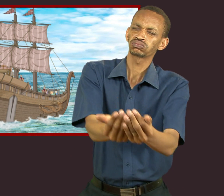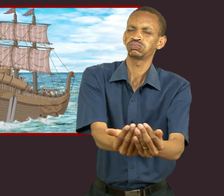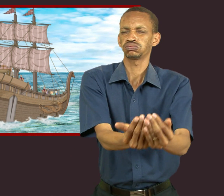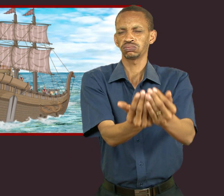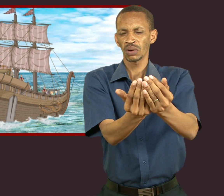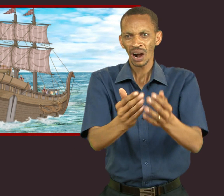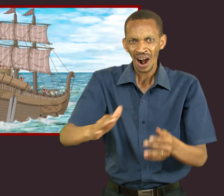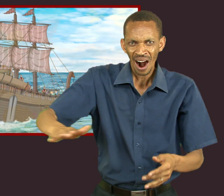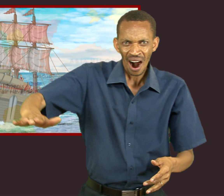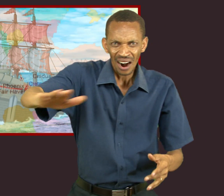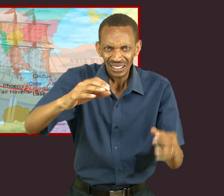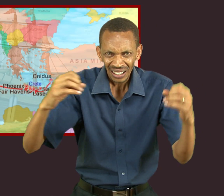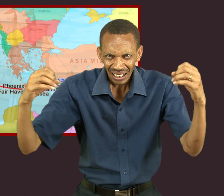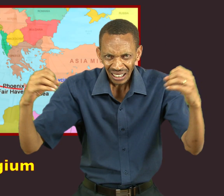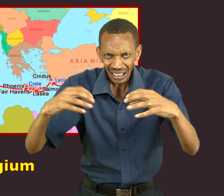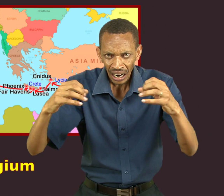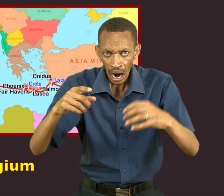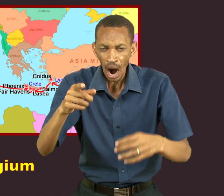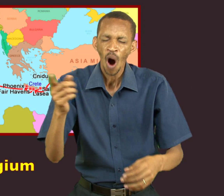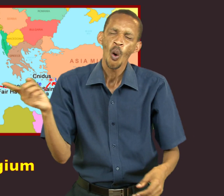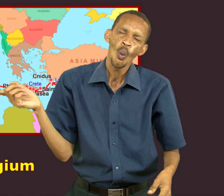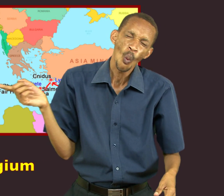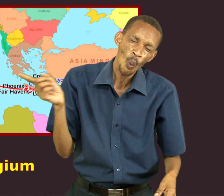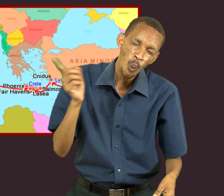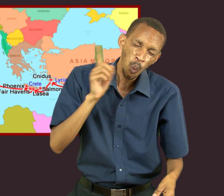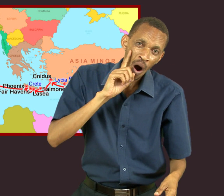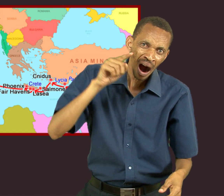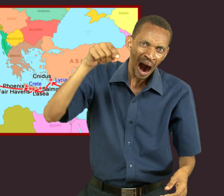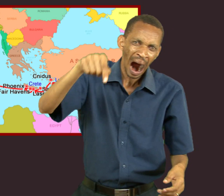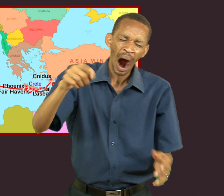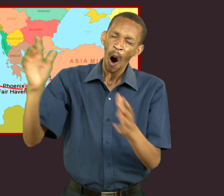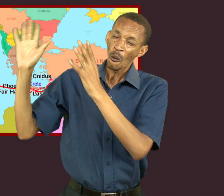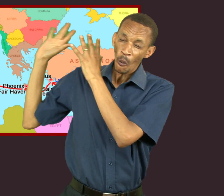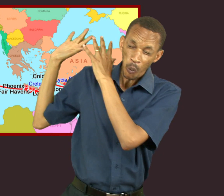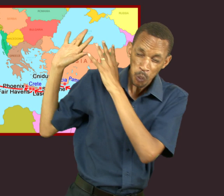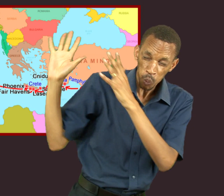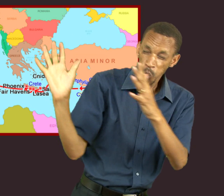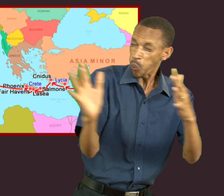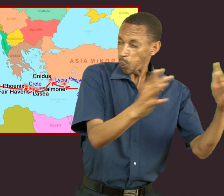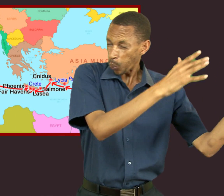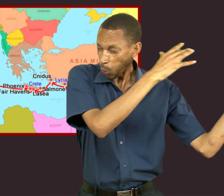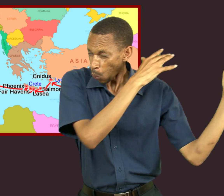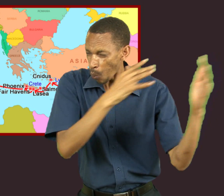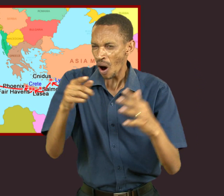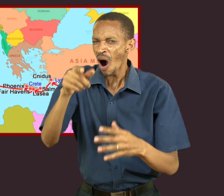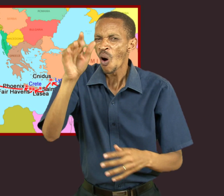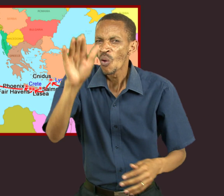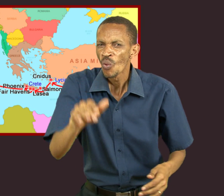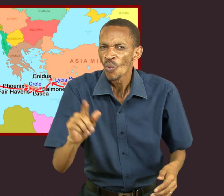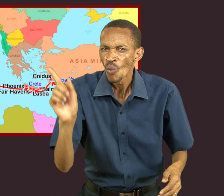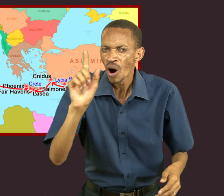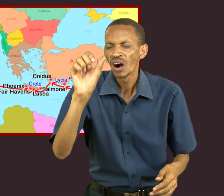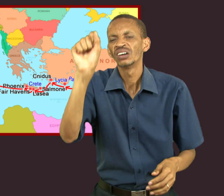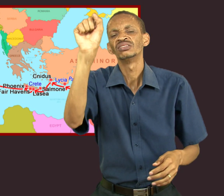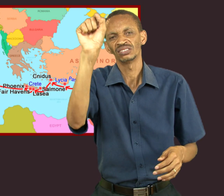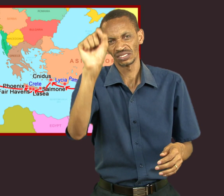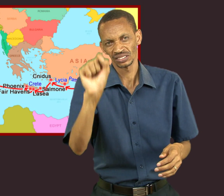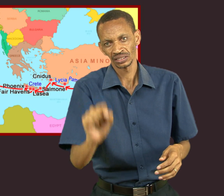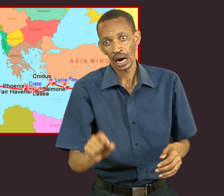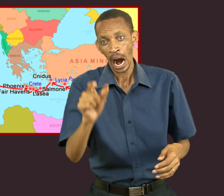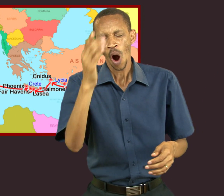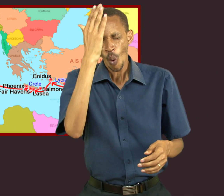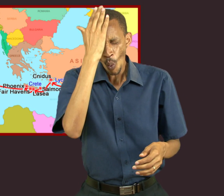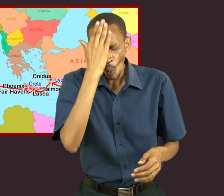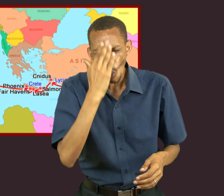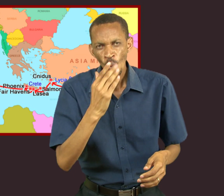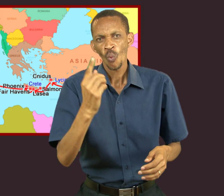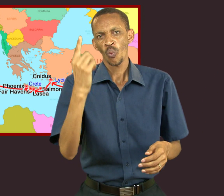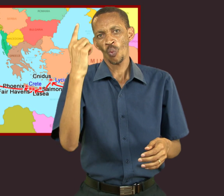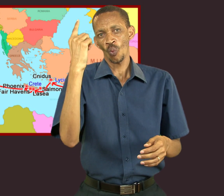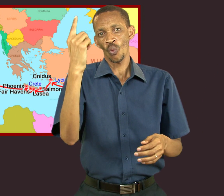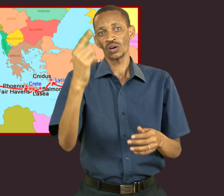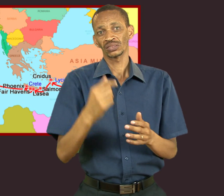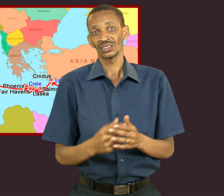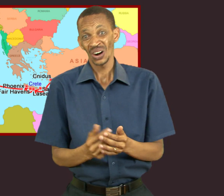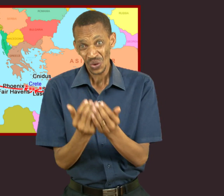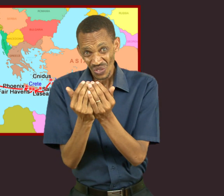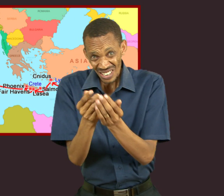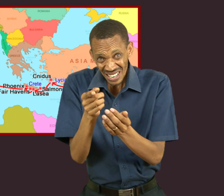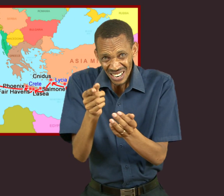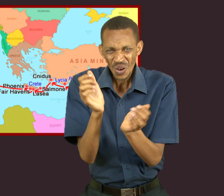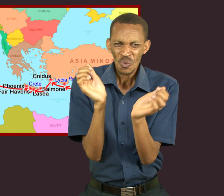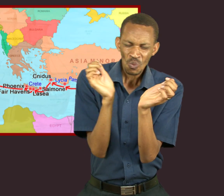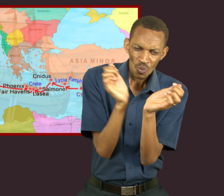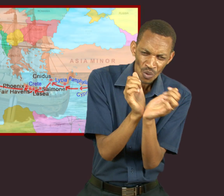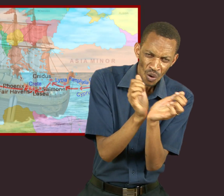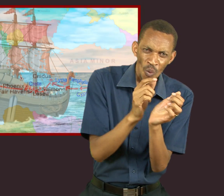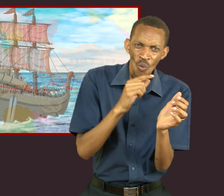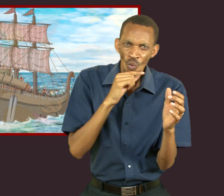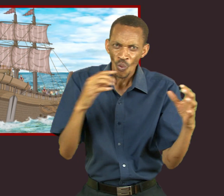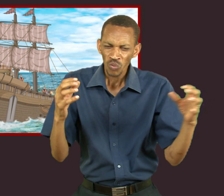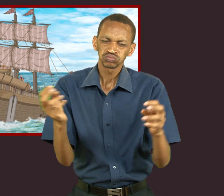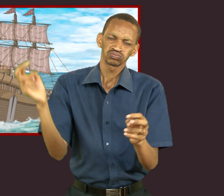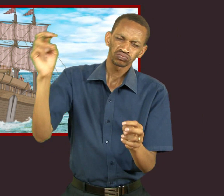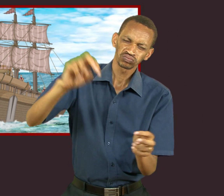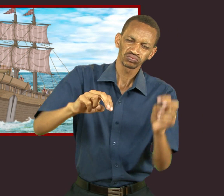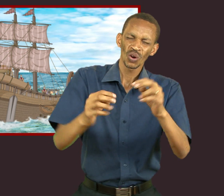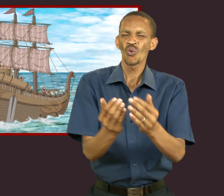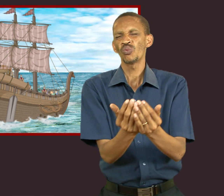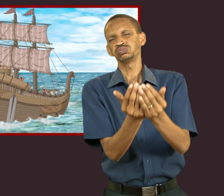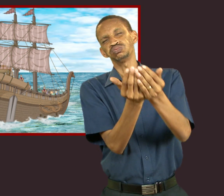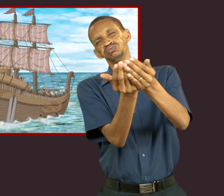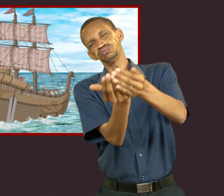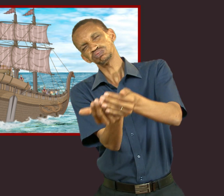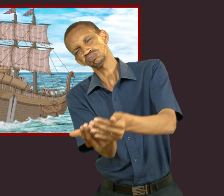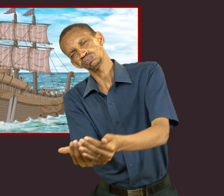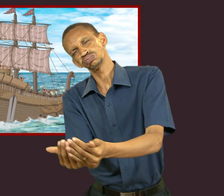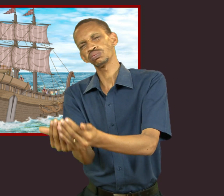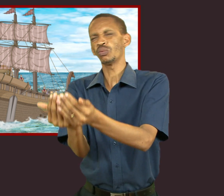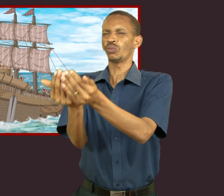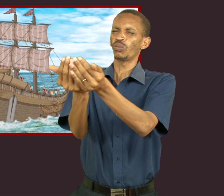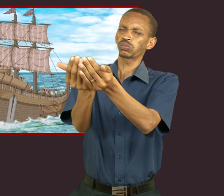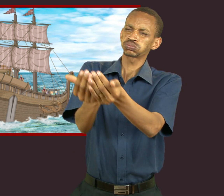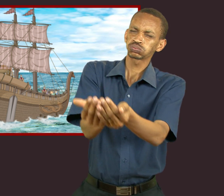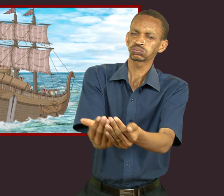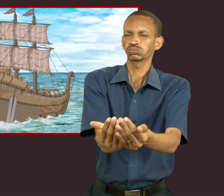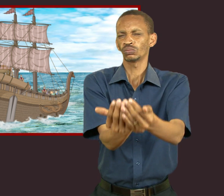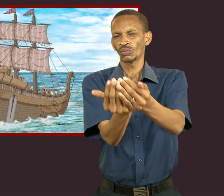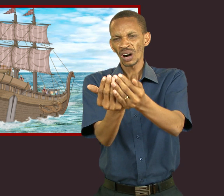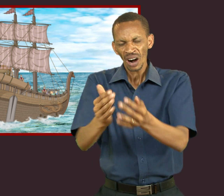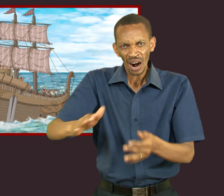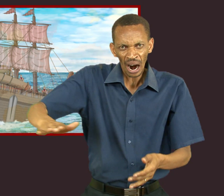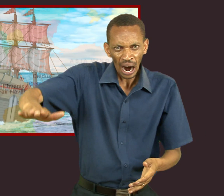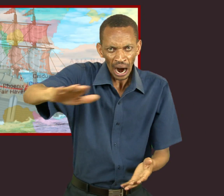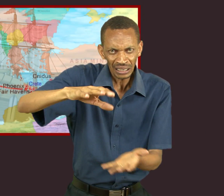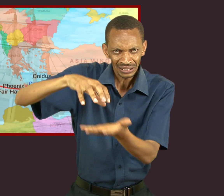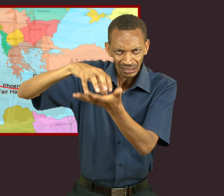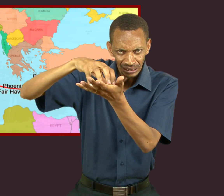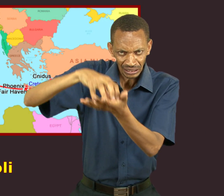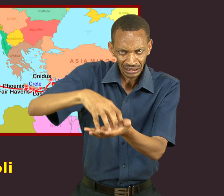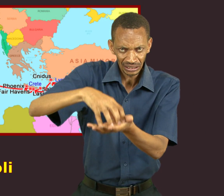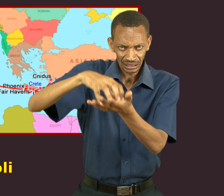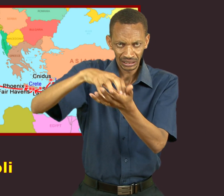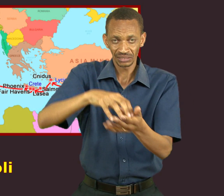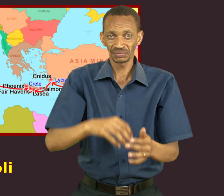From there we weighed anchor and came to Rhegium.